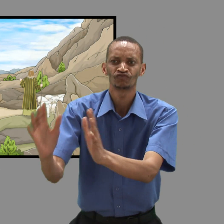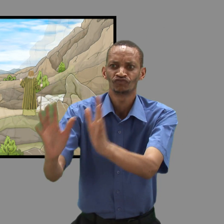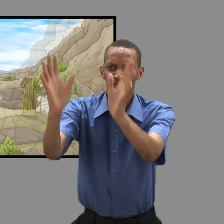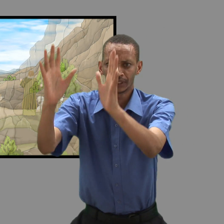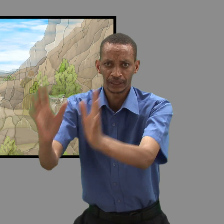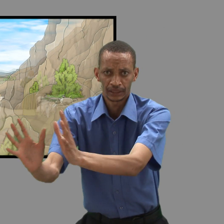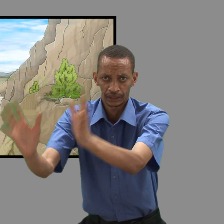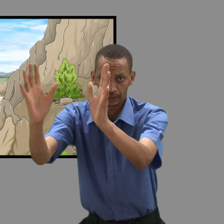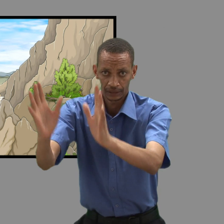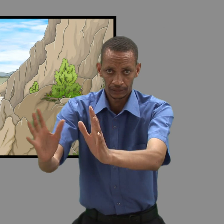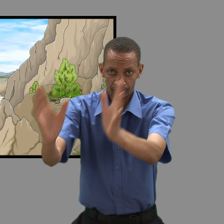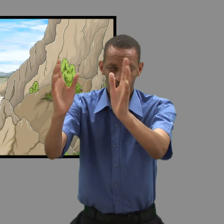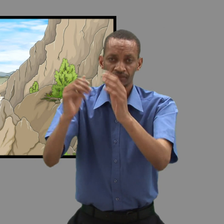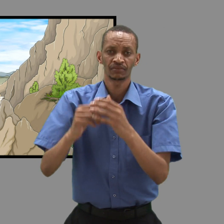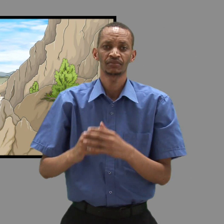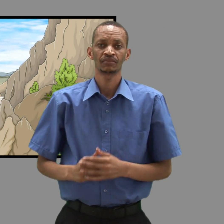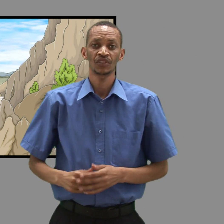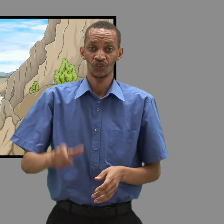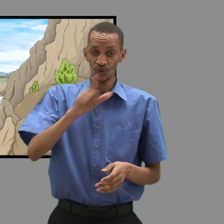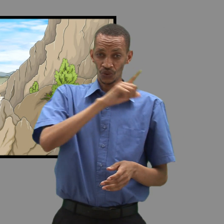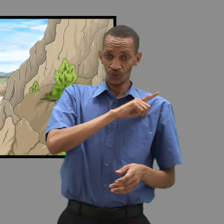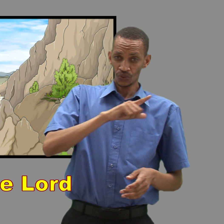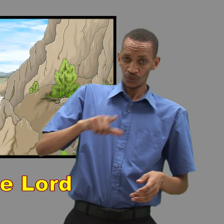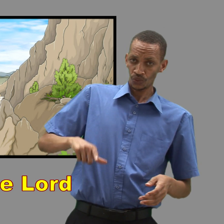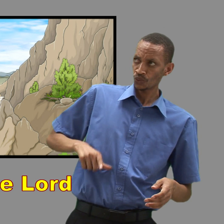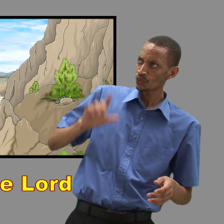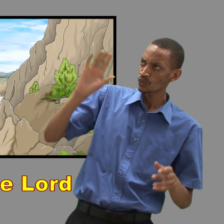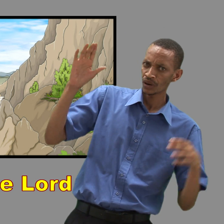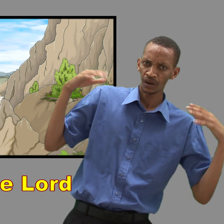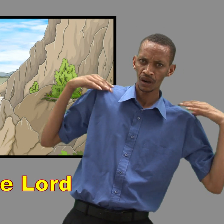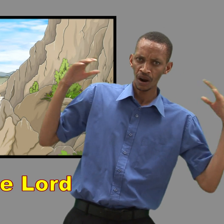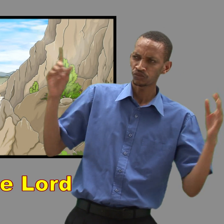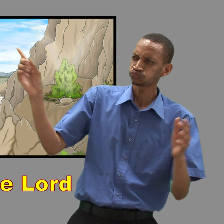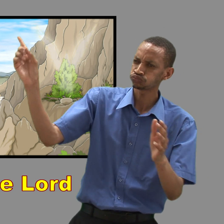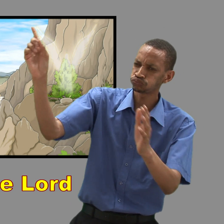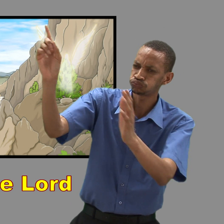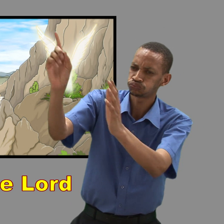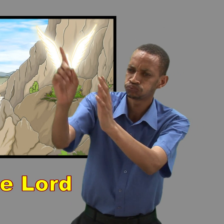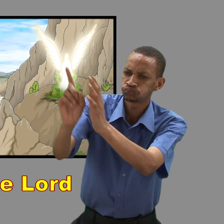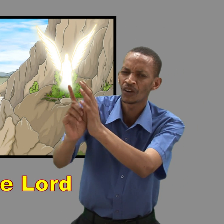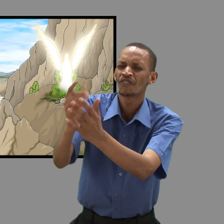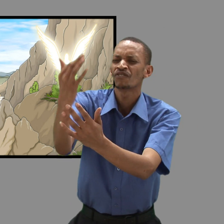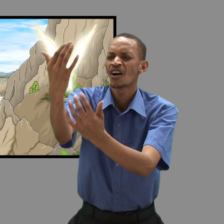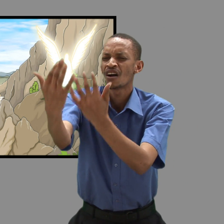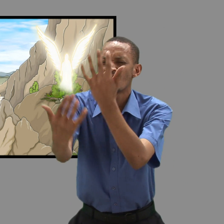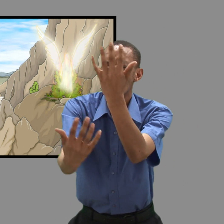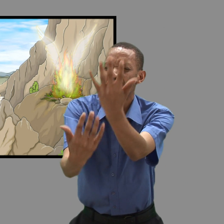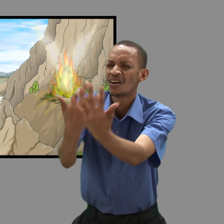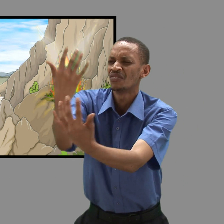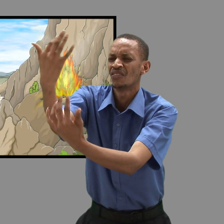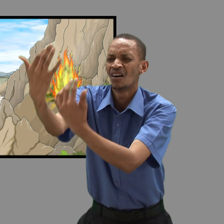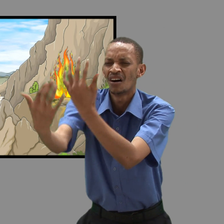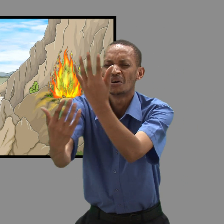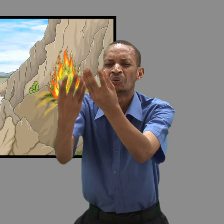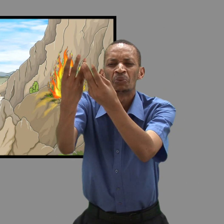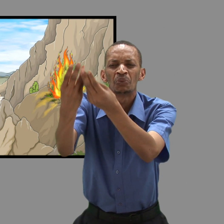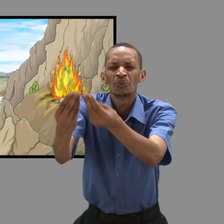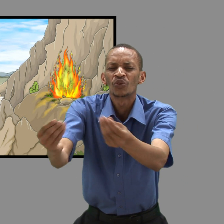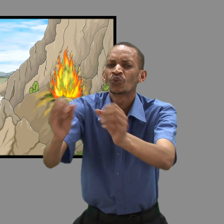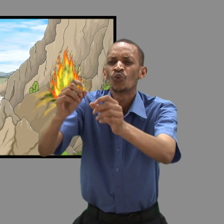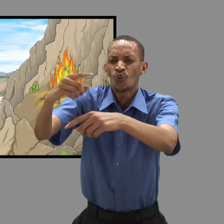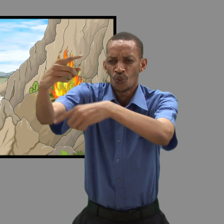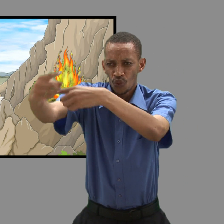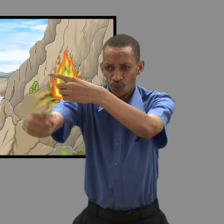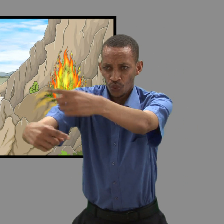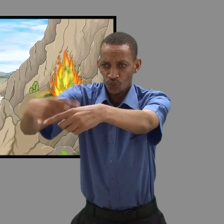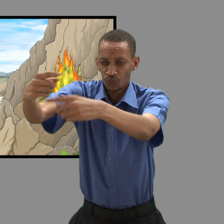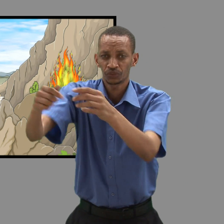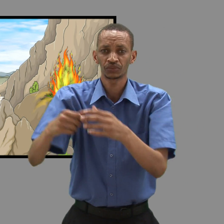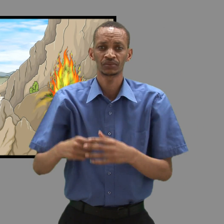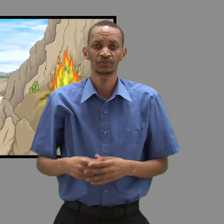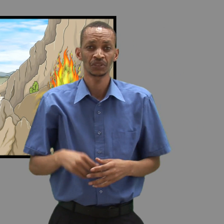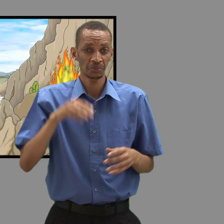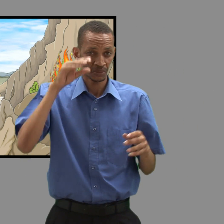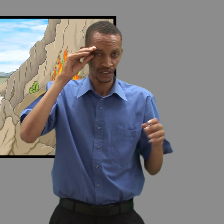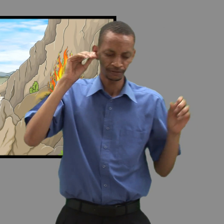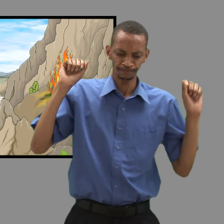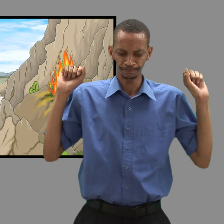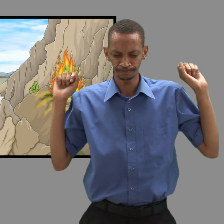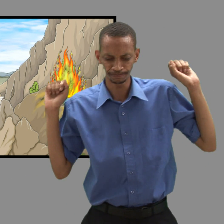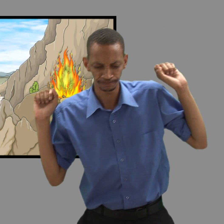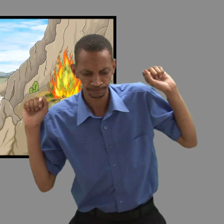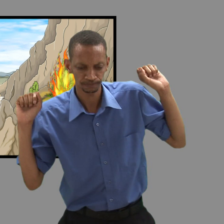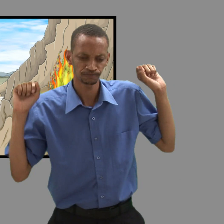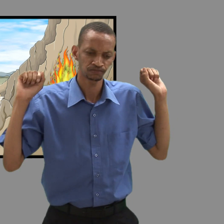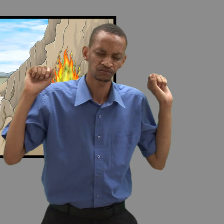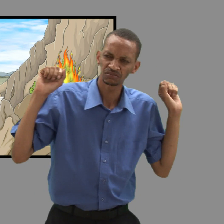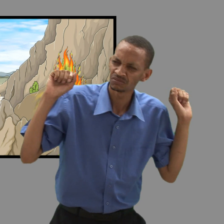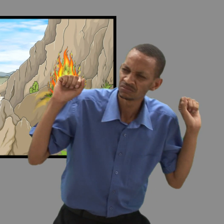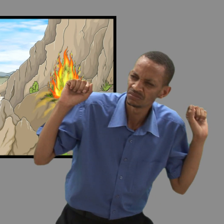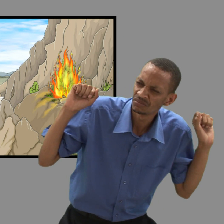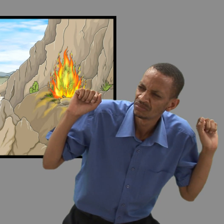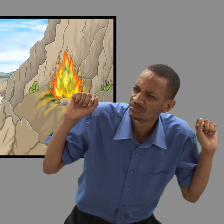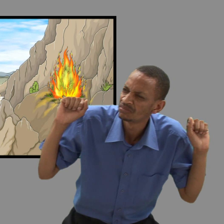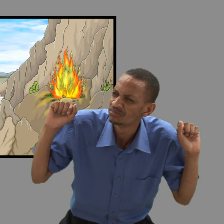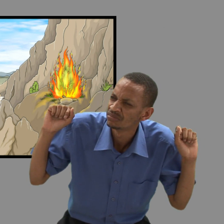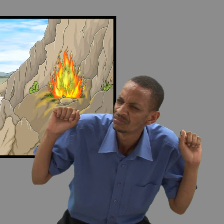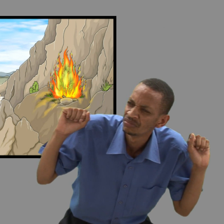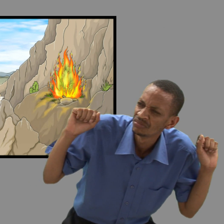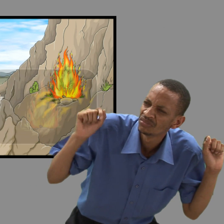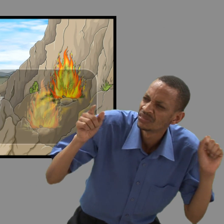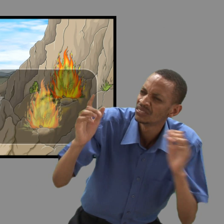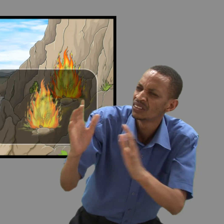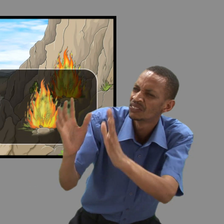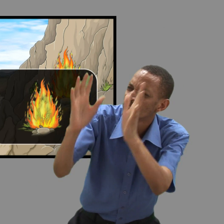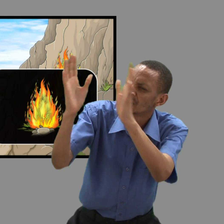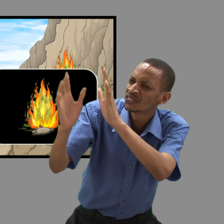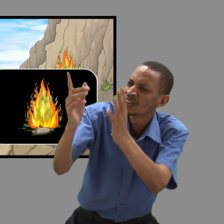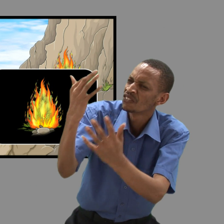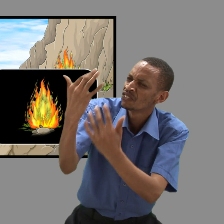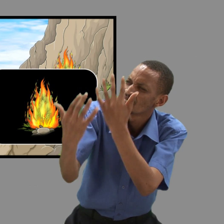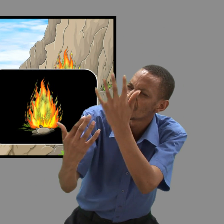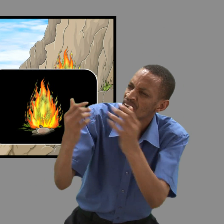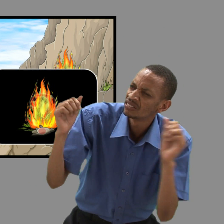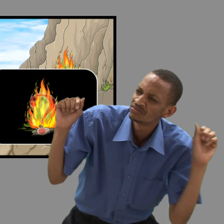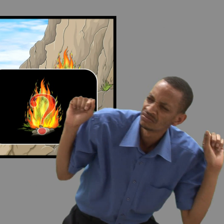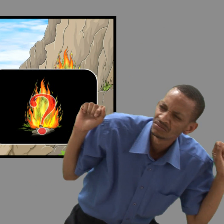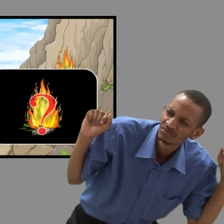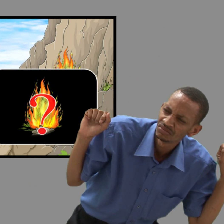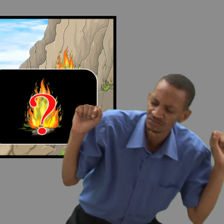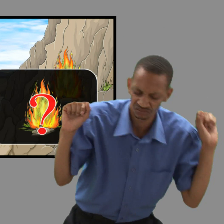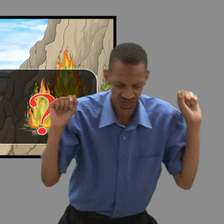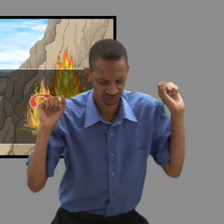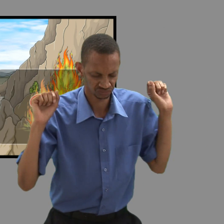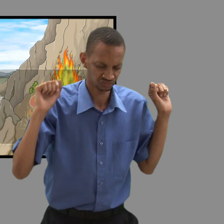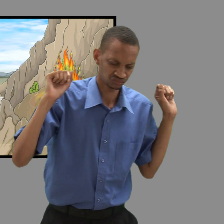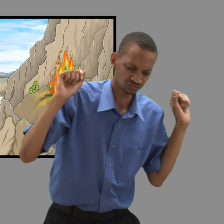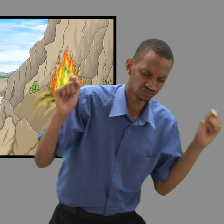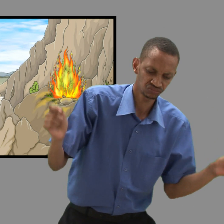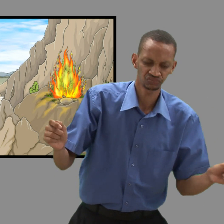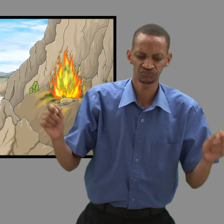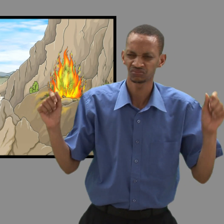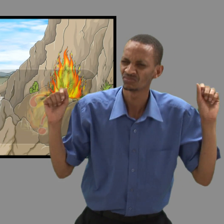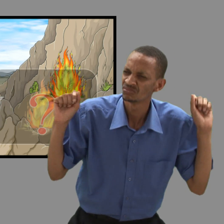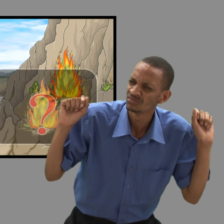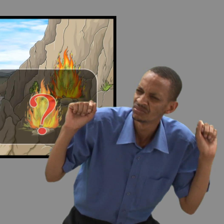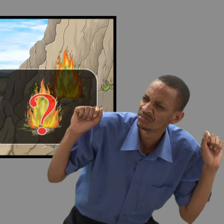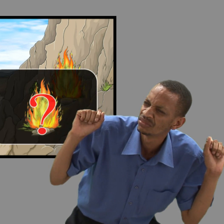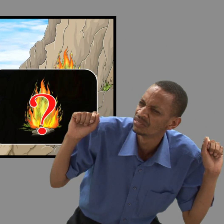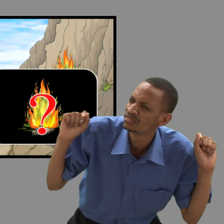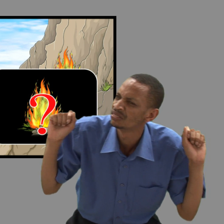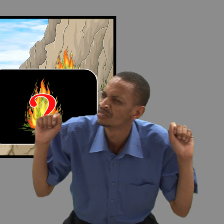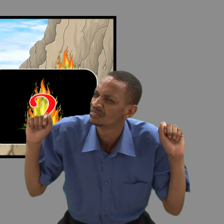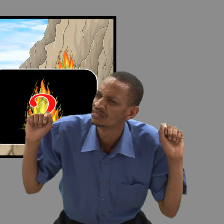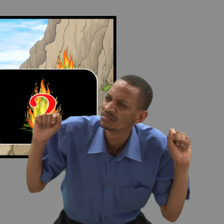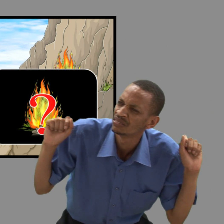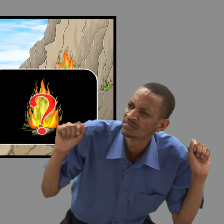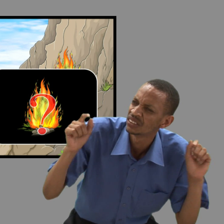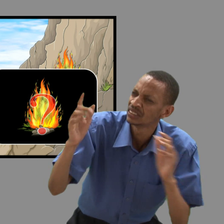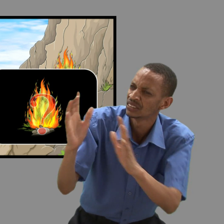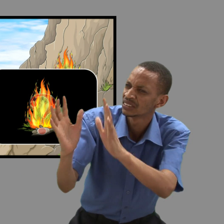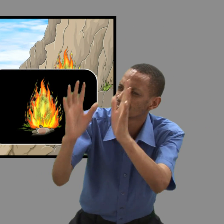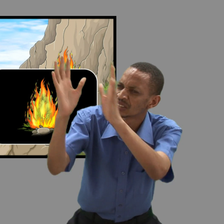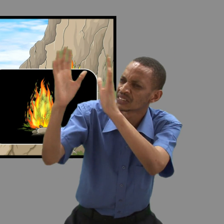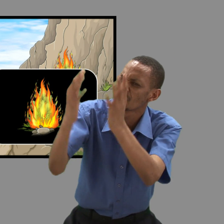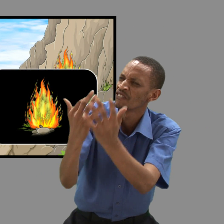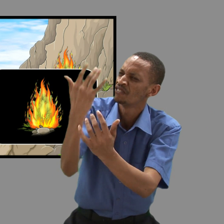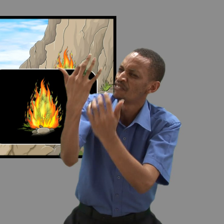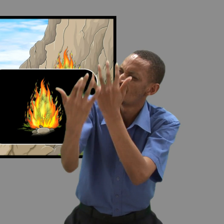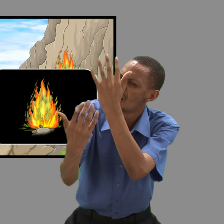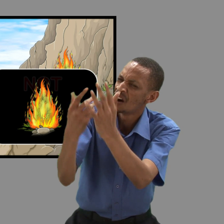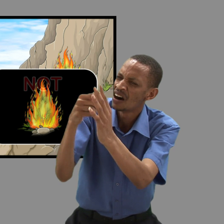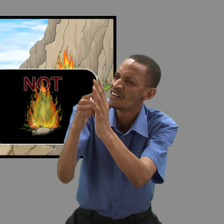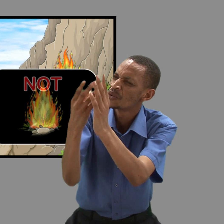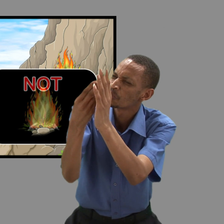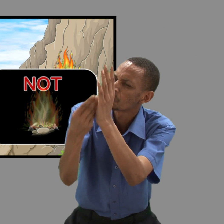There the angel of the LORD appeared to him in a blazing fire from within a bush.